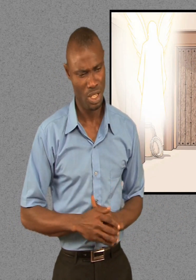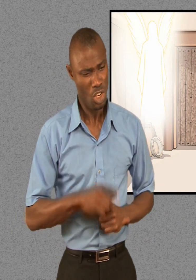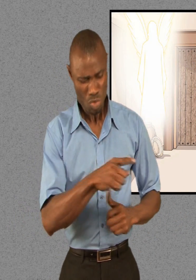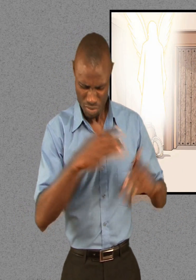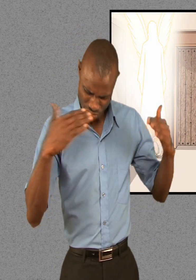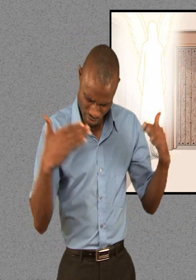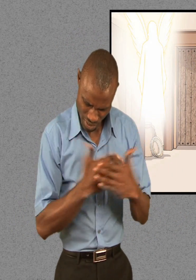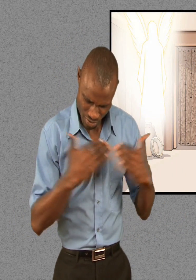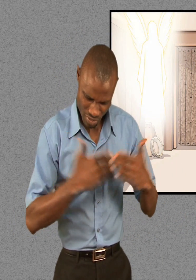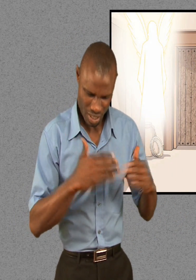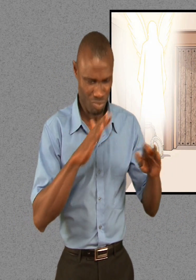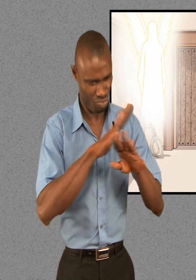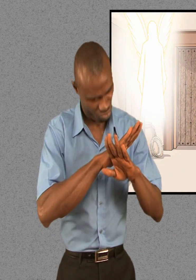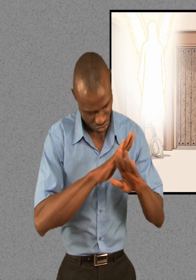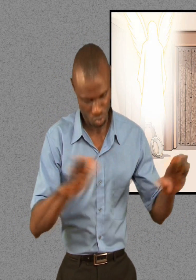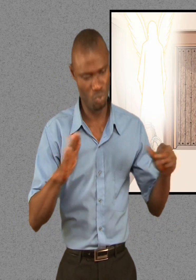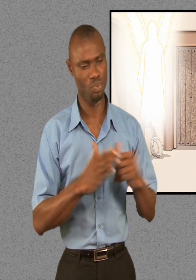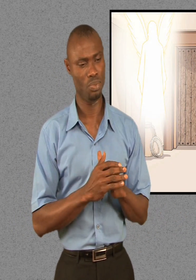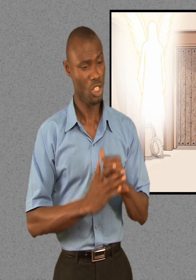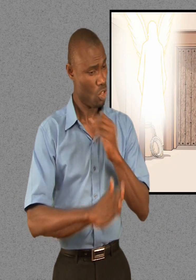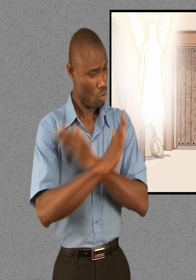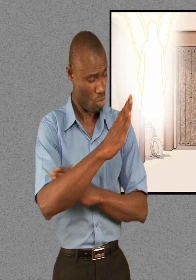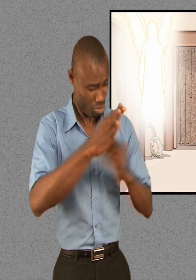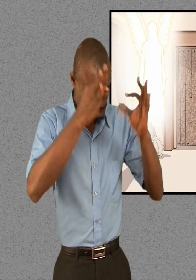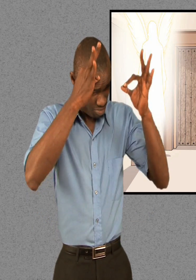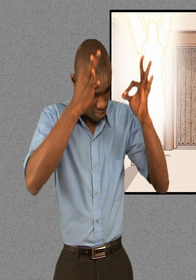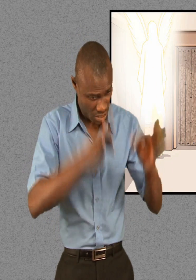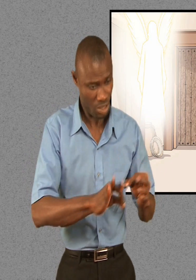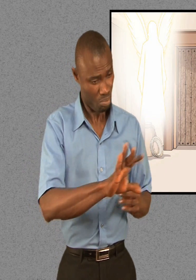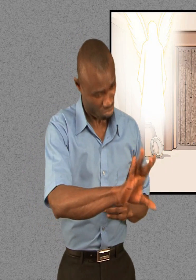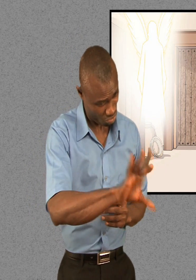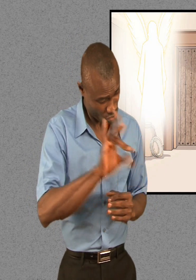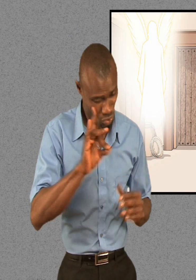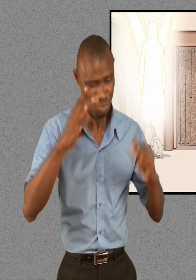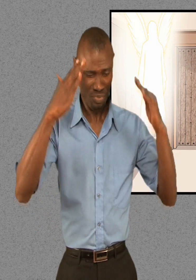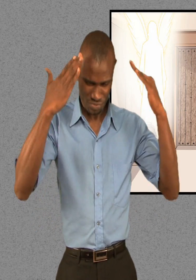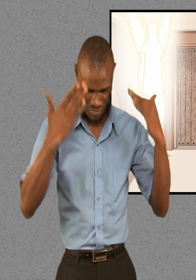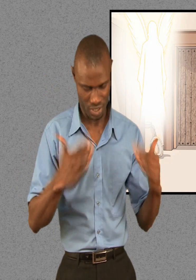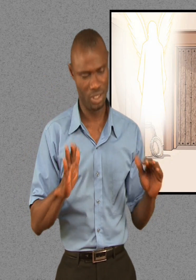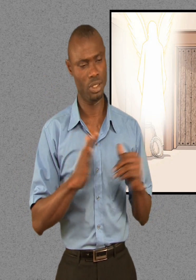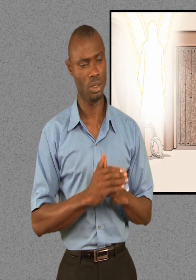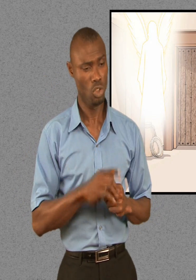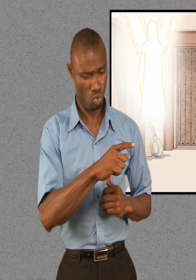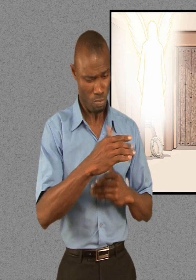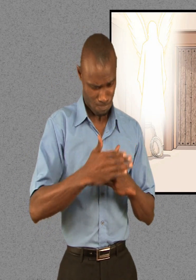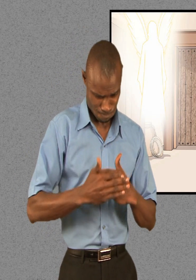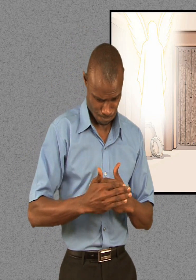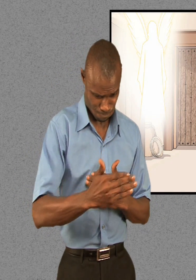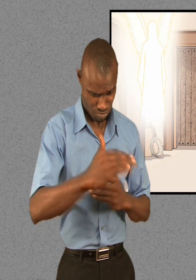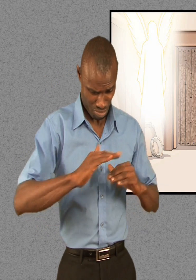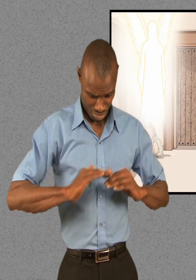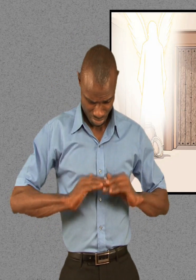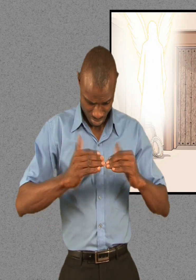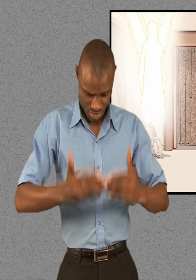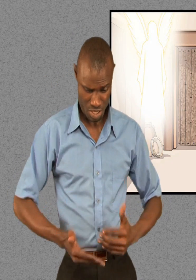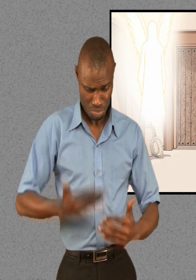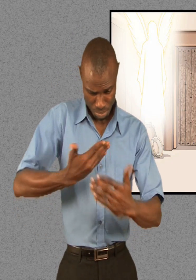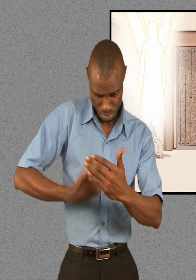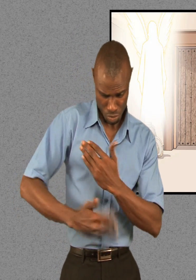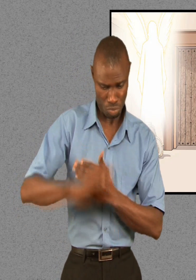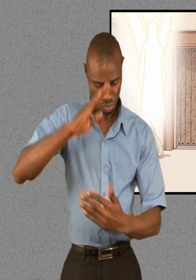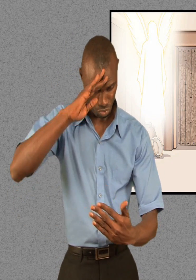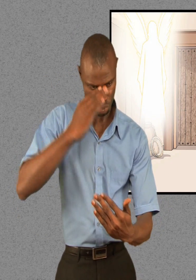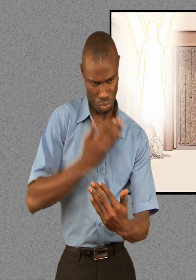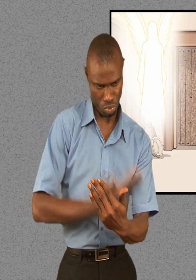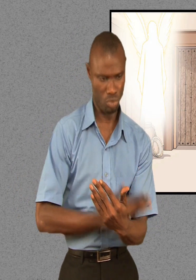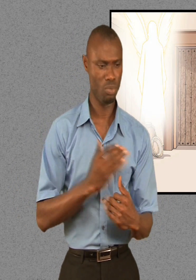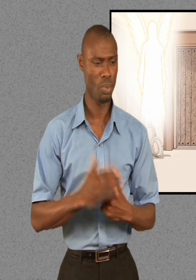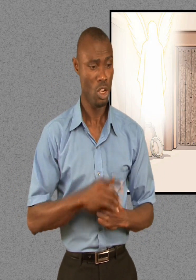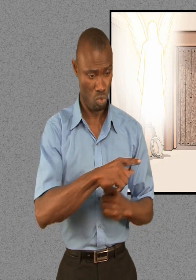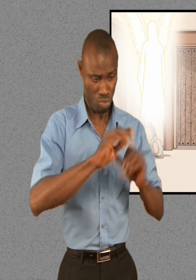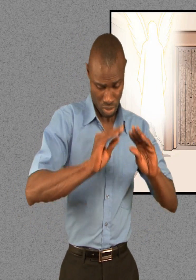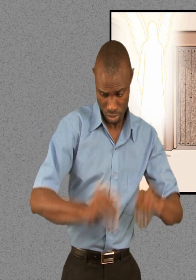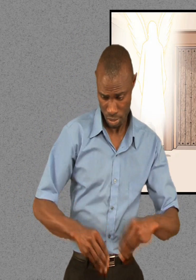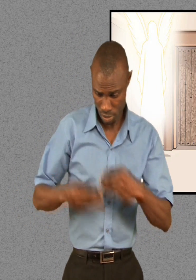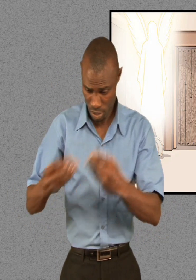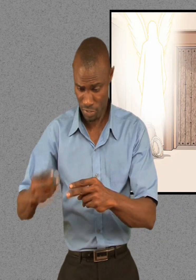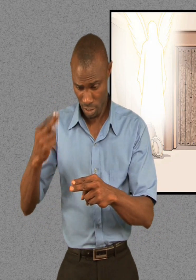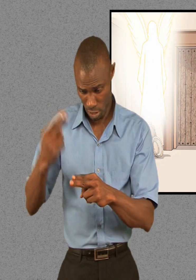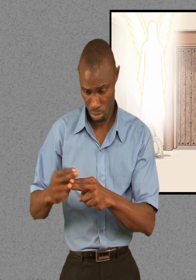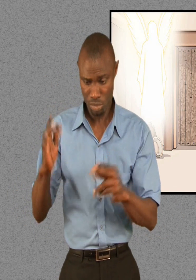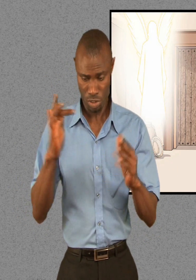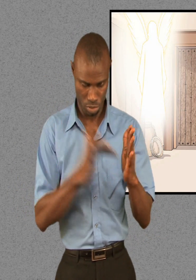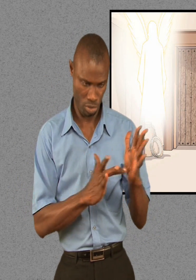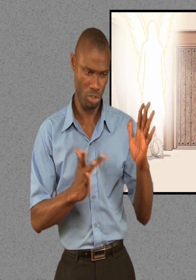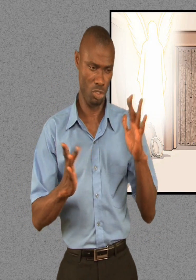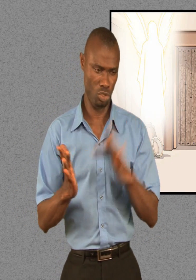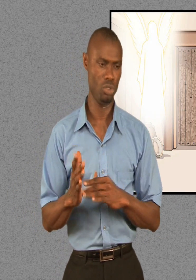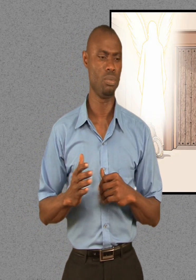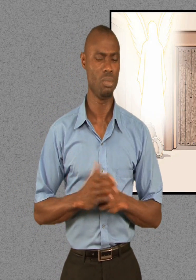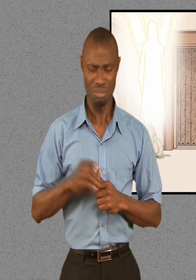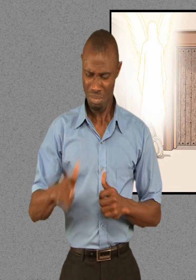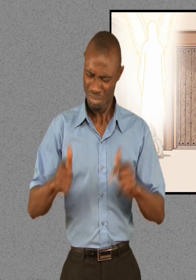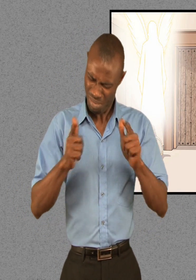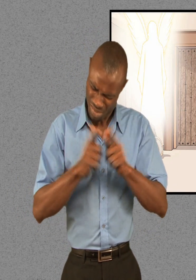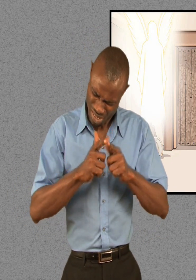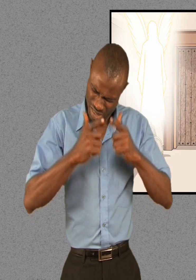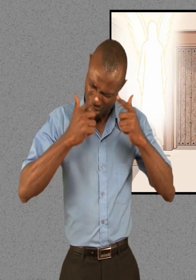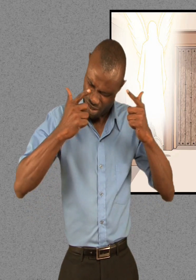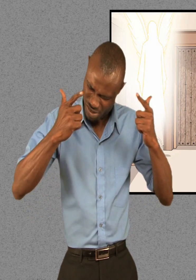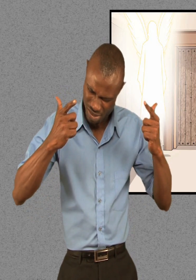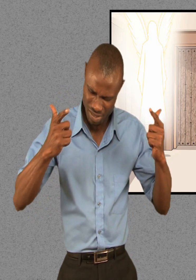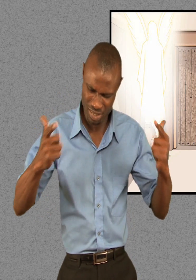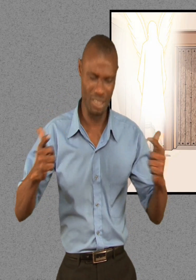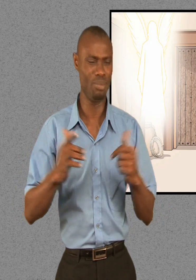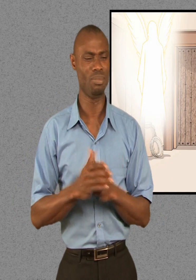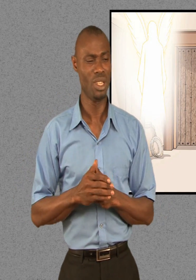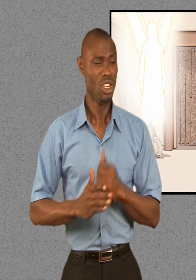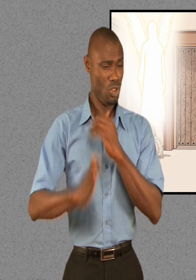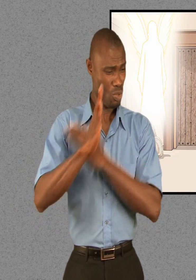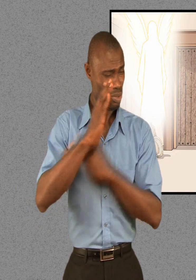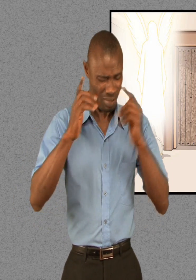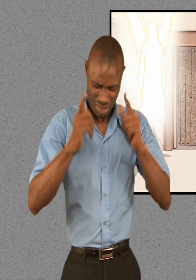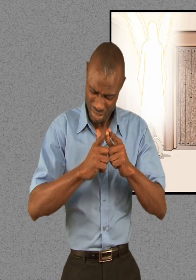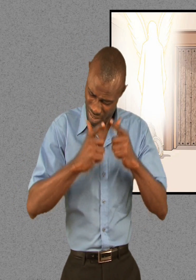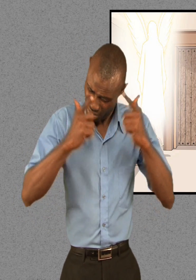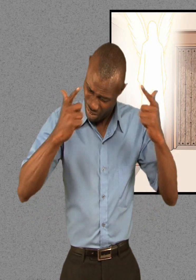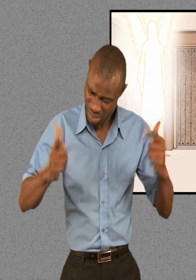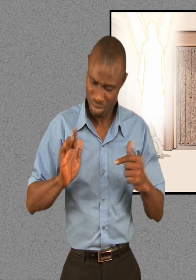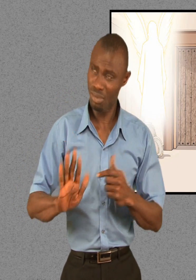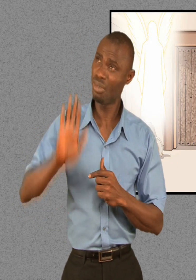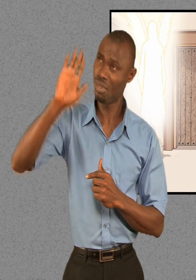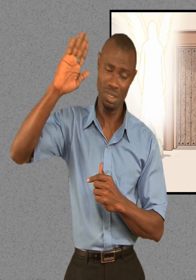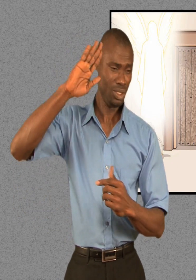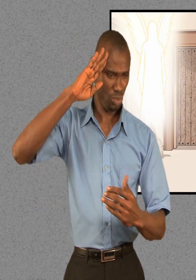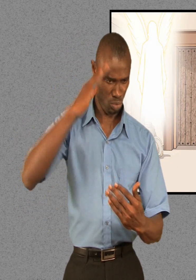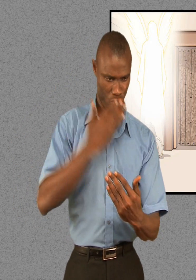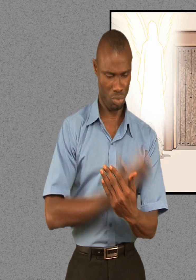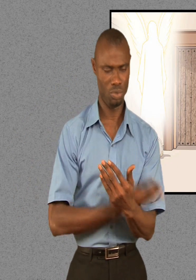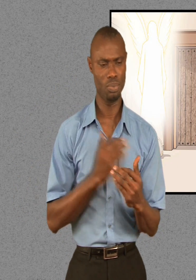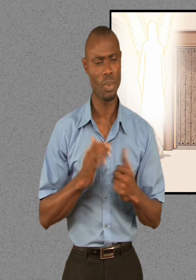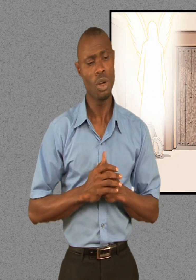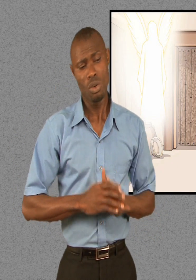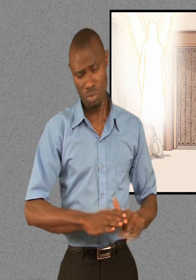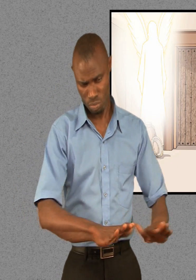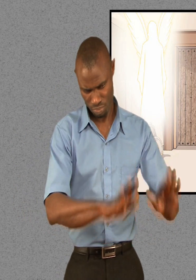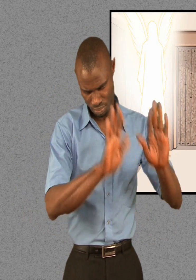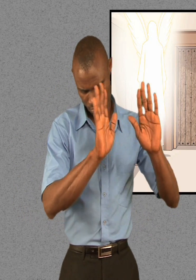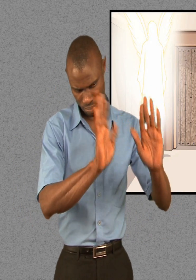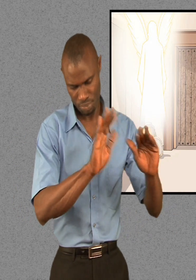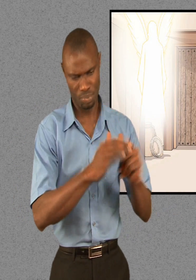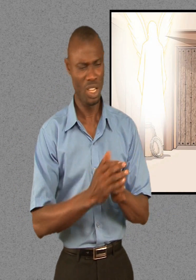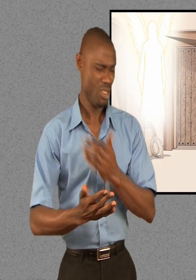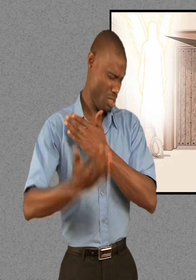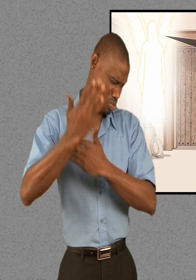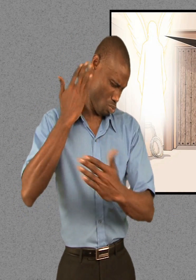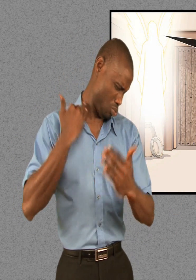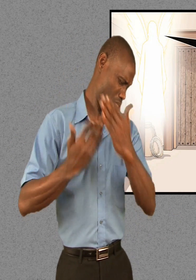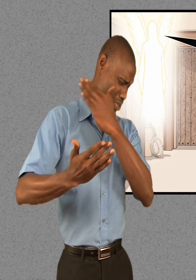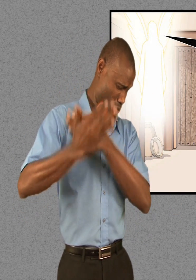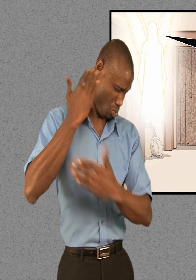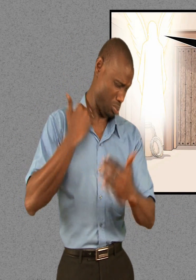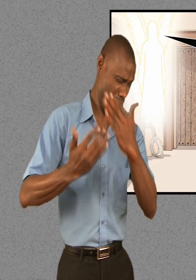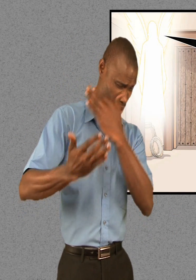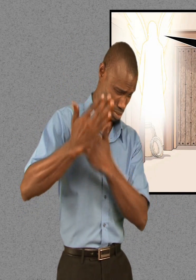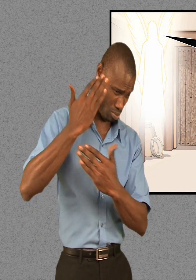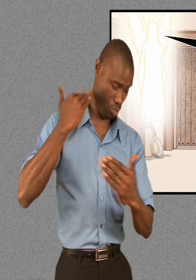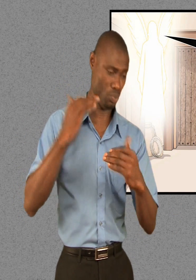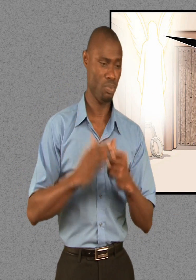Behold, you will conceive and give birth to a son, and you are to give Him the name Jesus. He will be great and will be called the Son of the Most High.